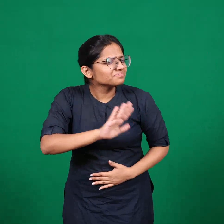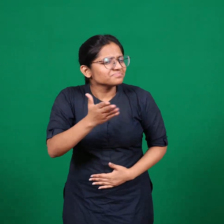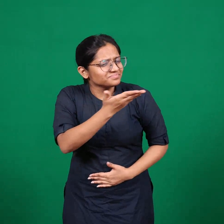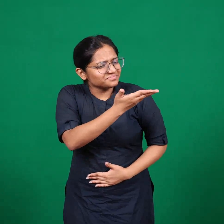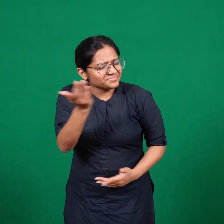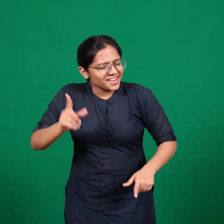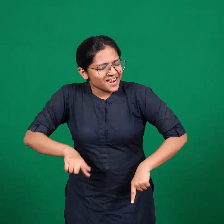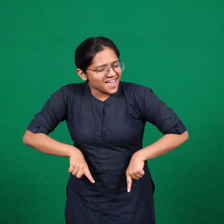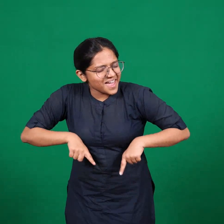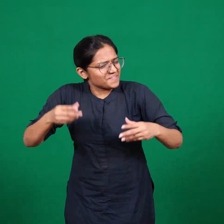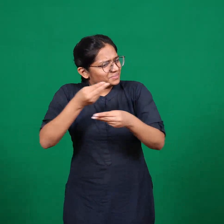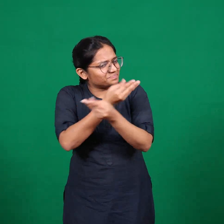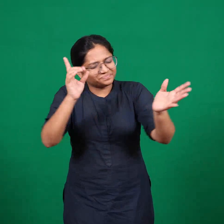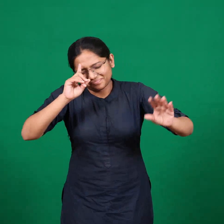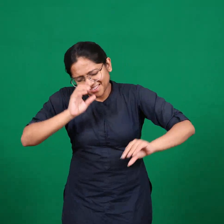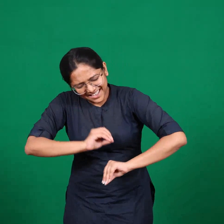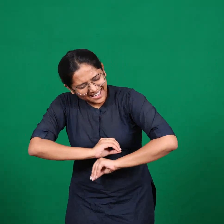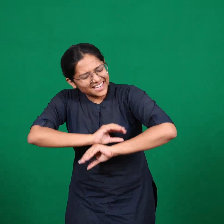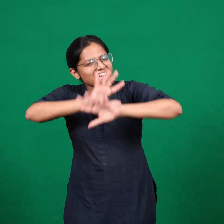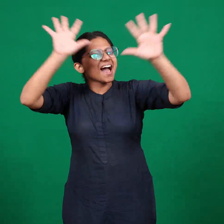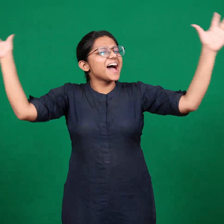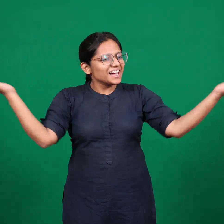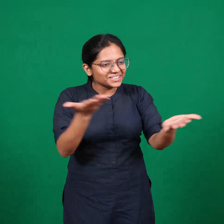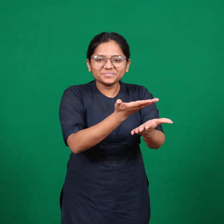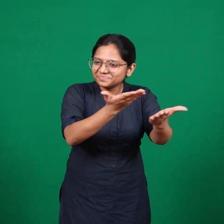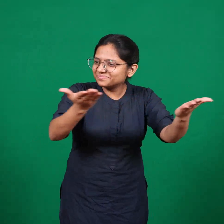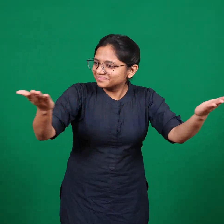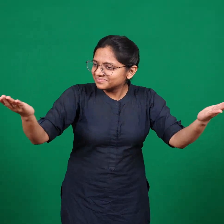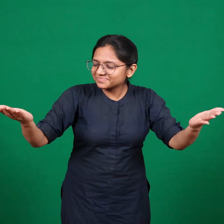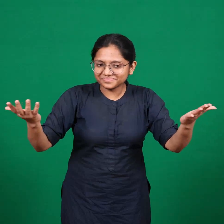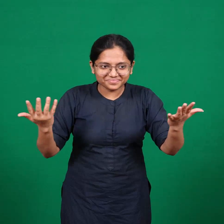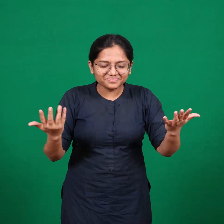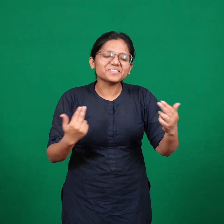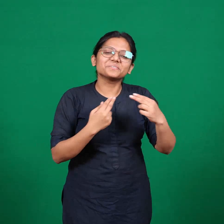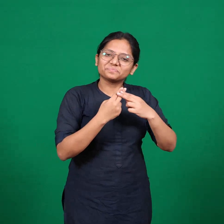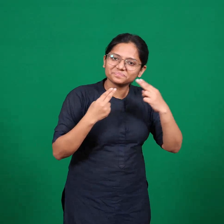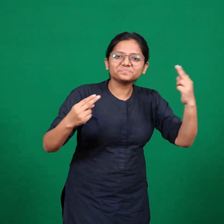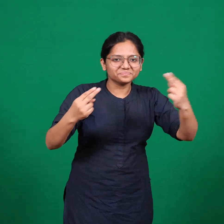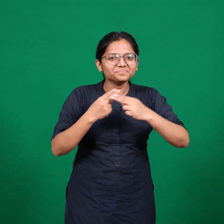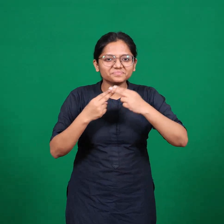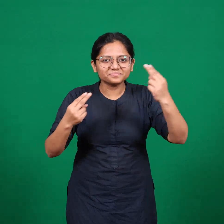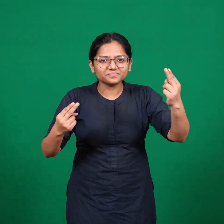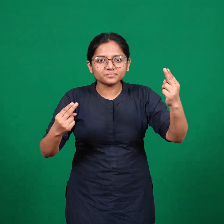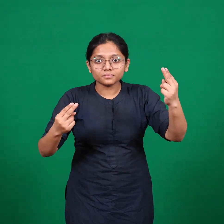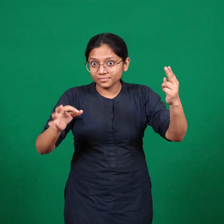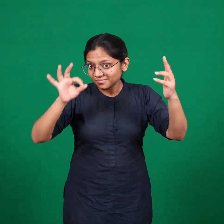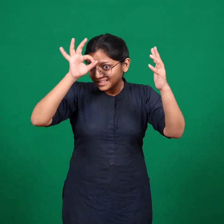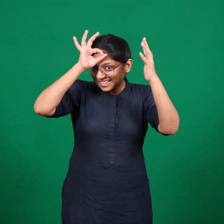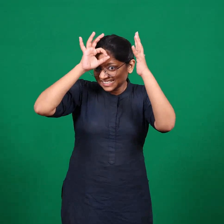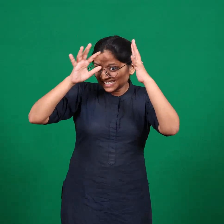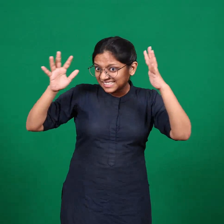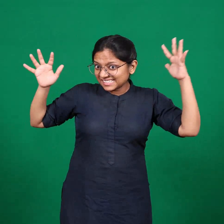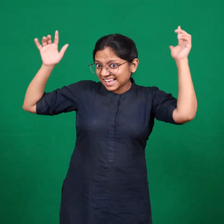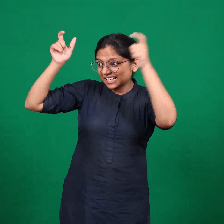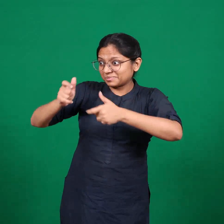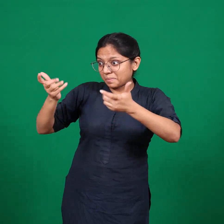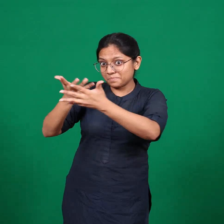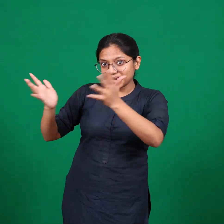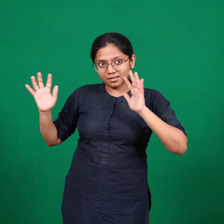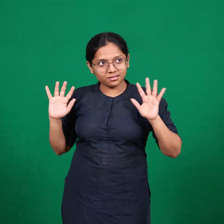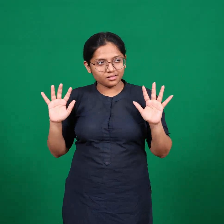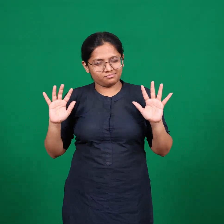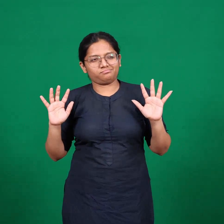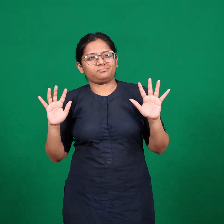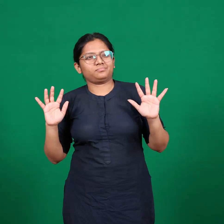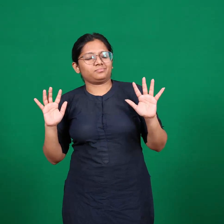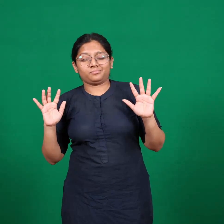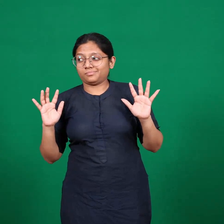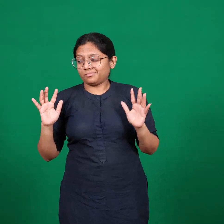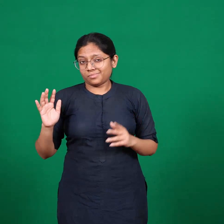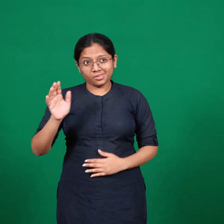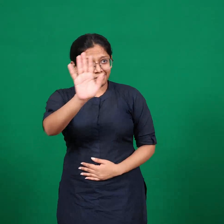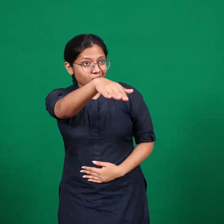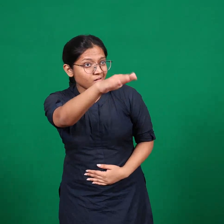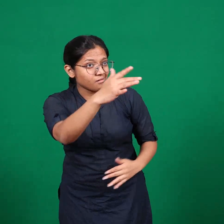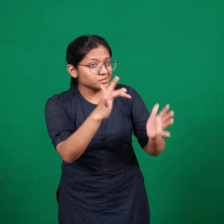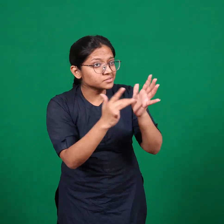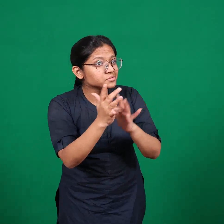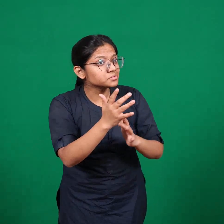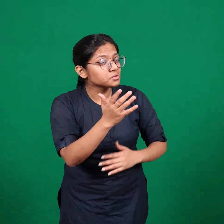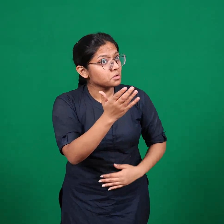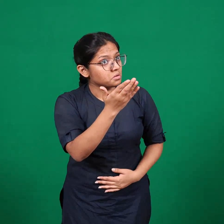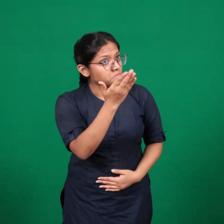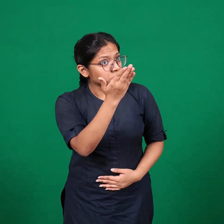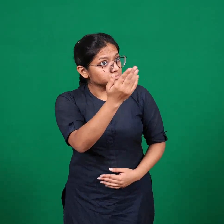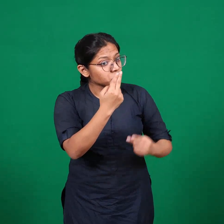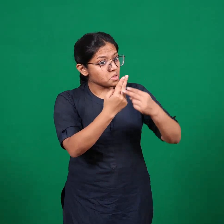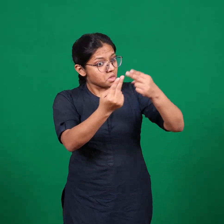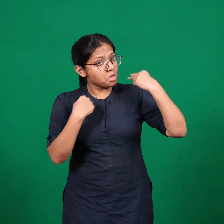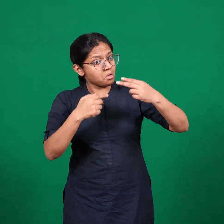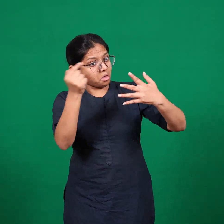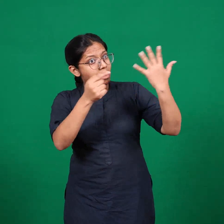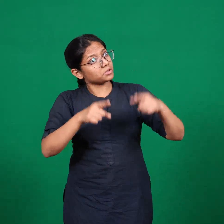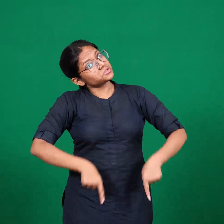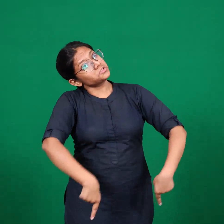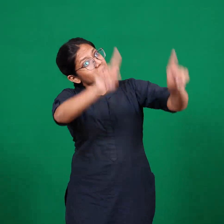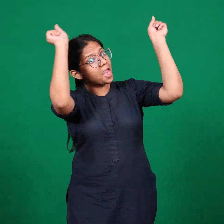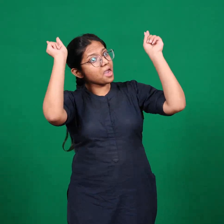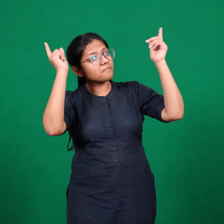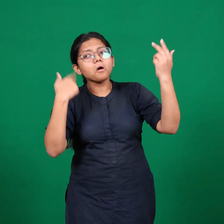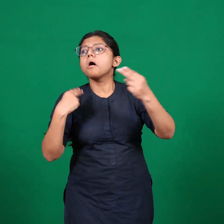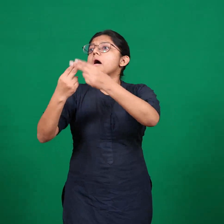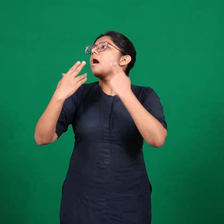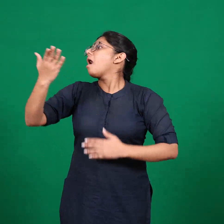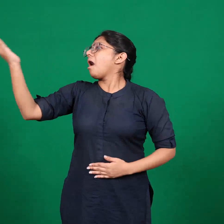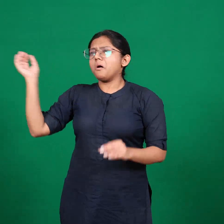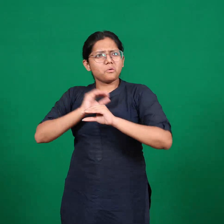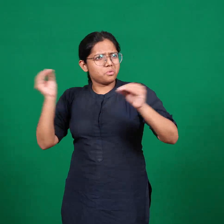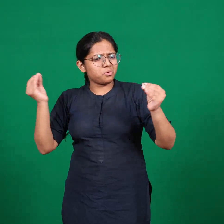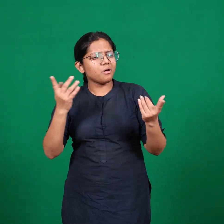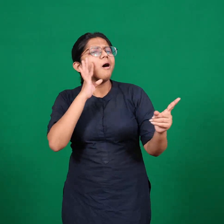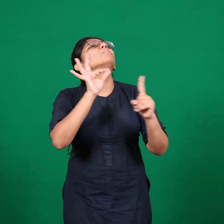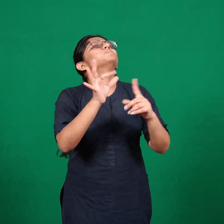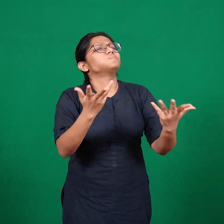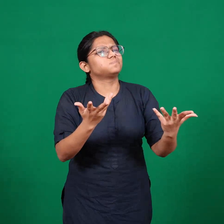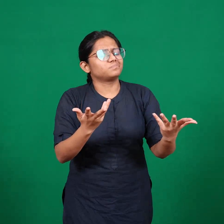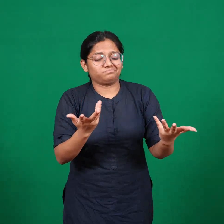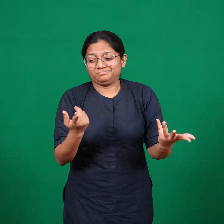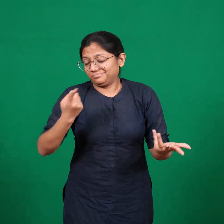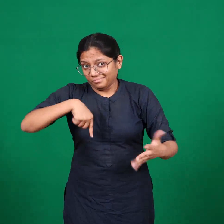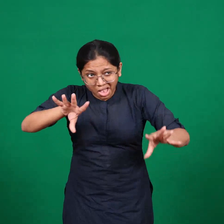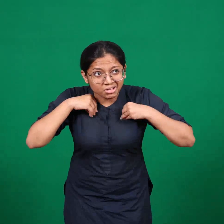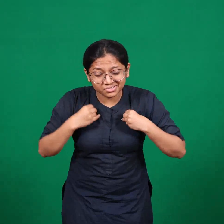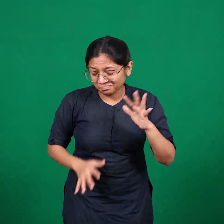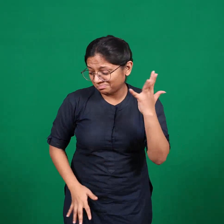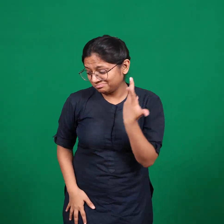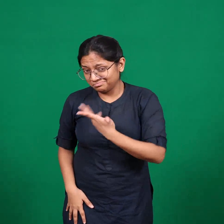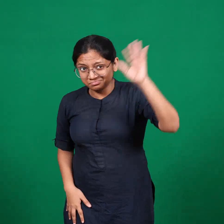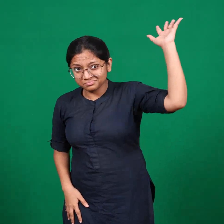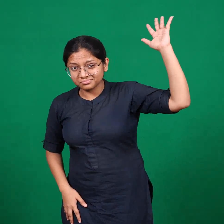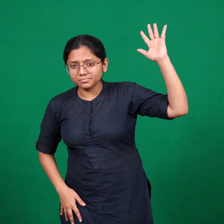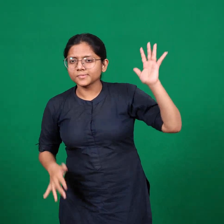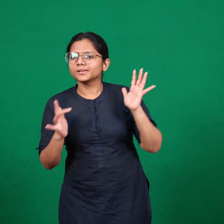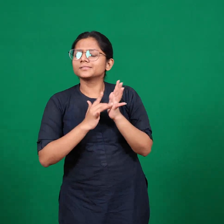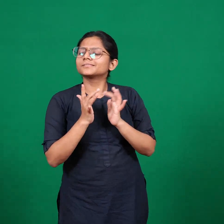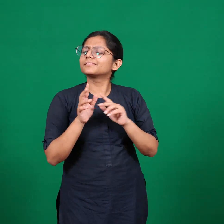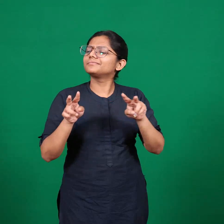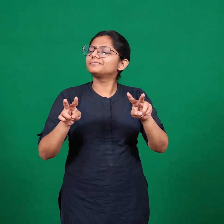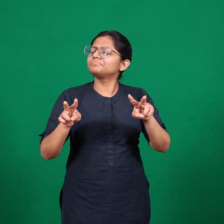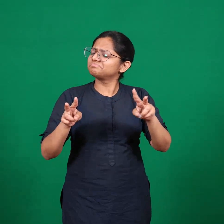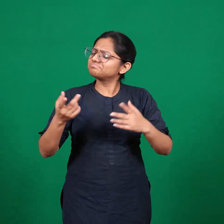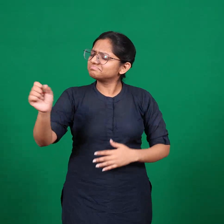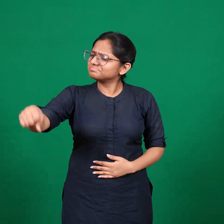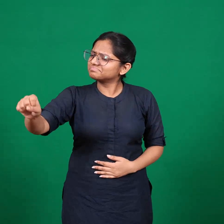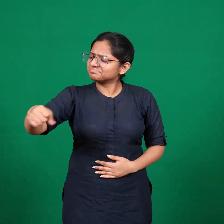So the Pharisees said to Him, "You are testifying about Yourself; Your testimony is not valid."